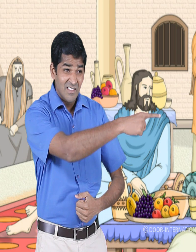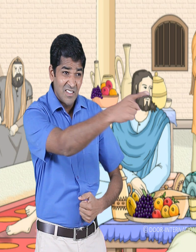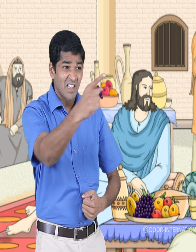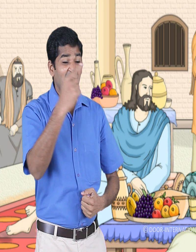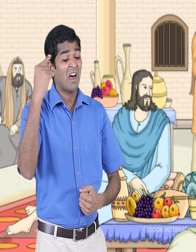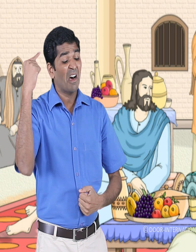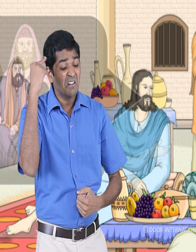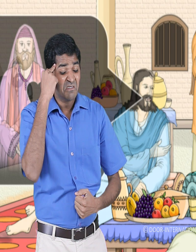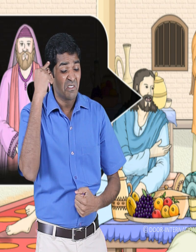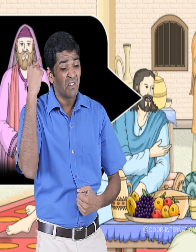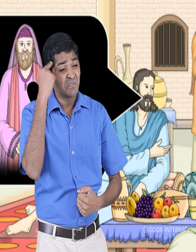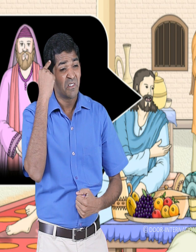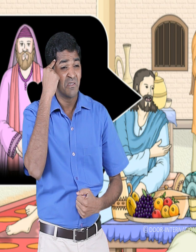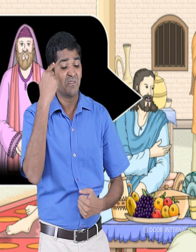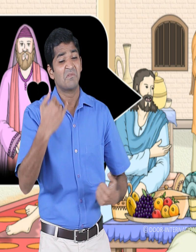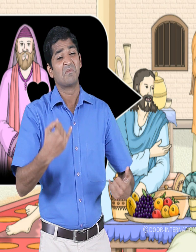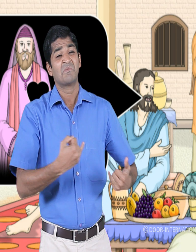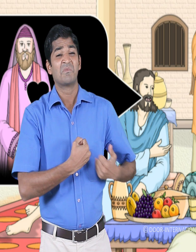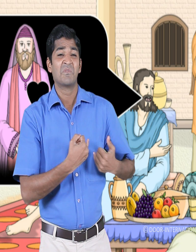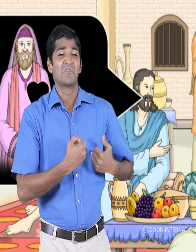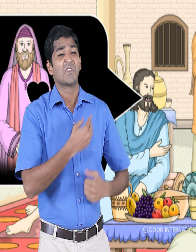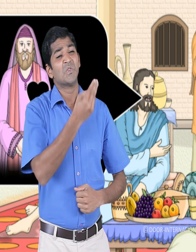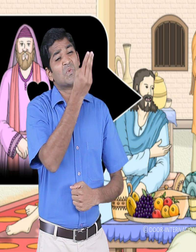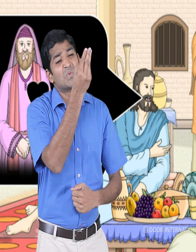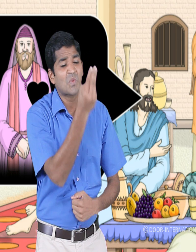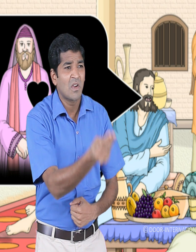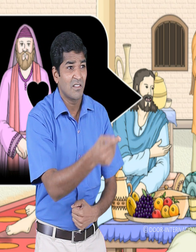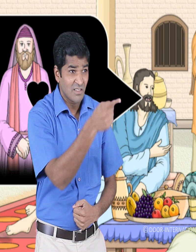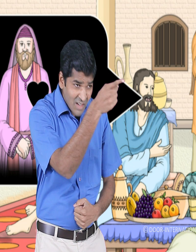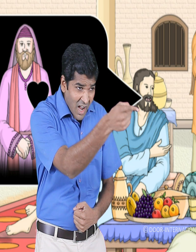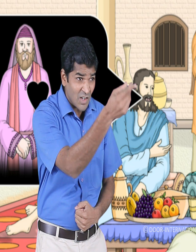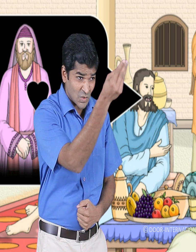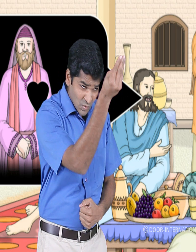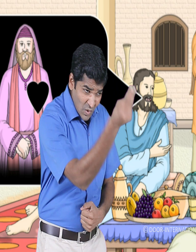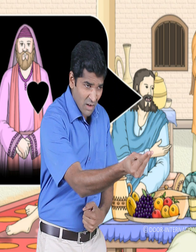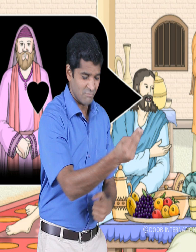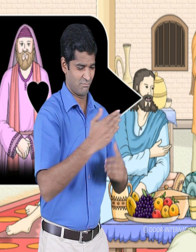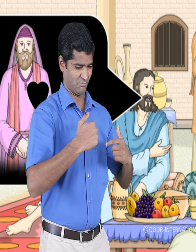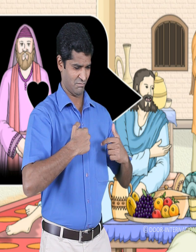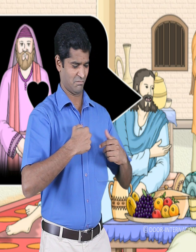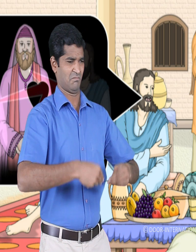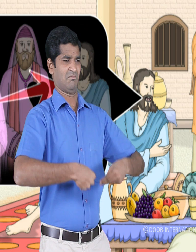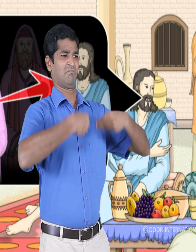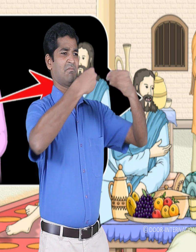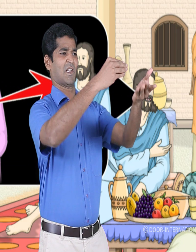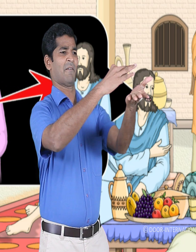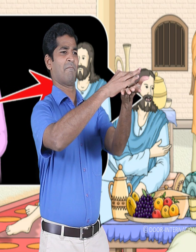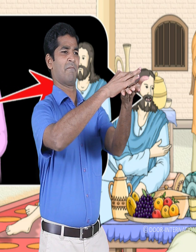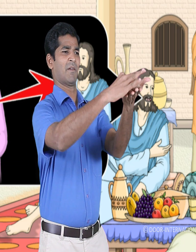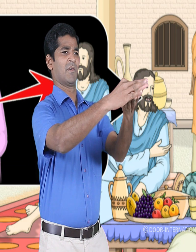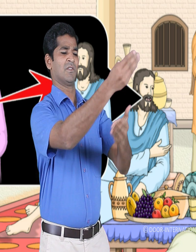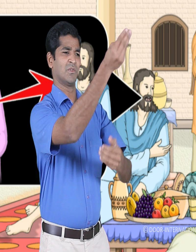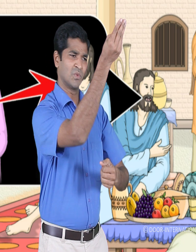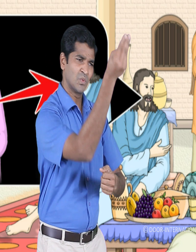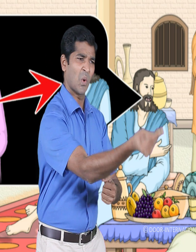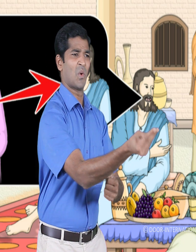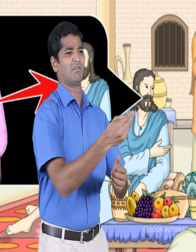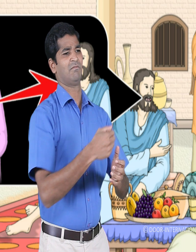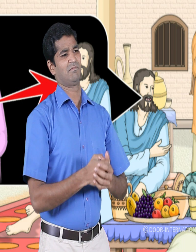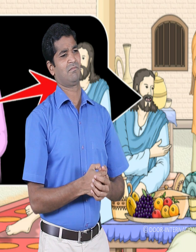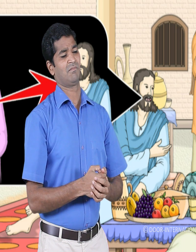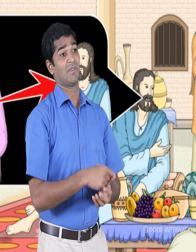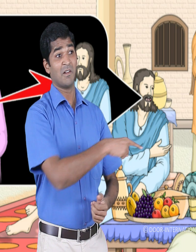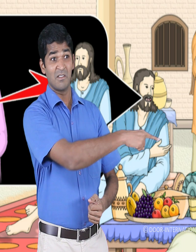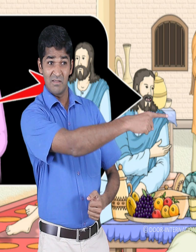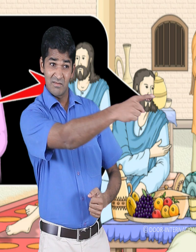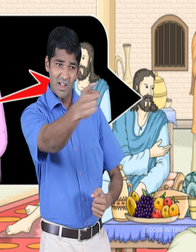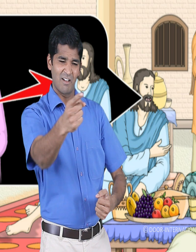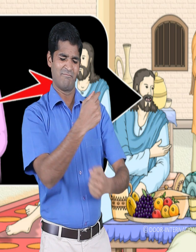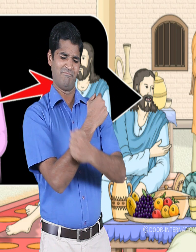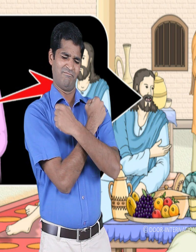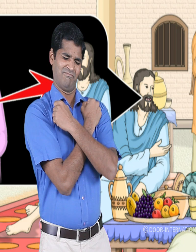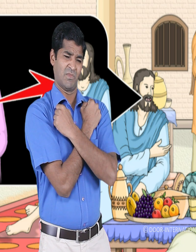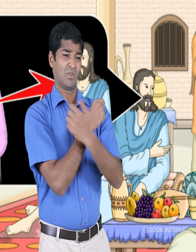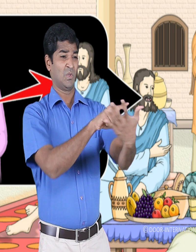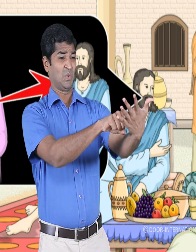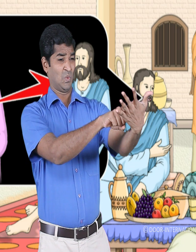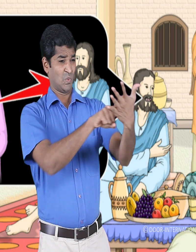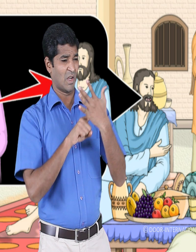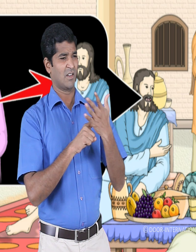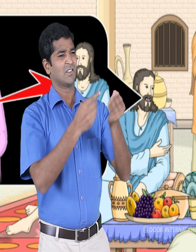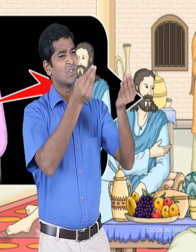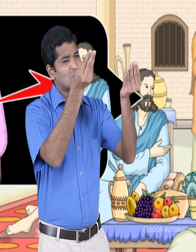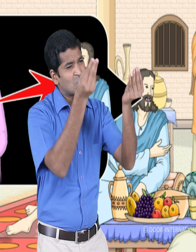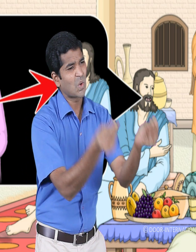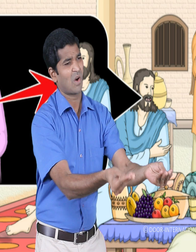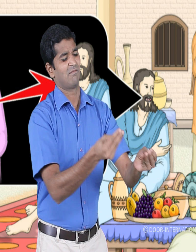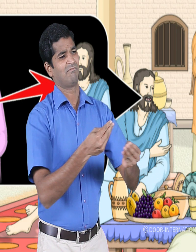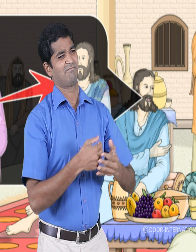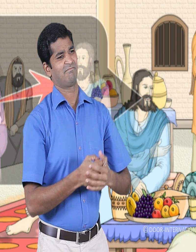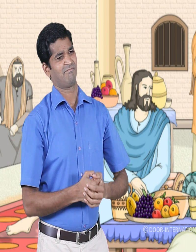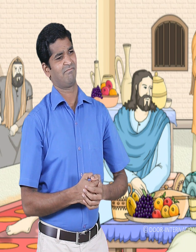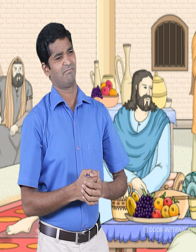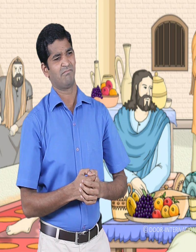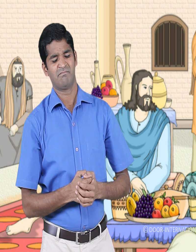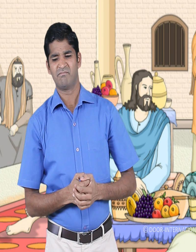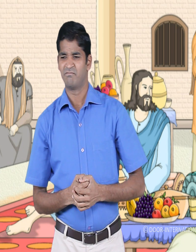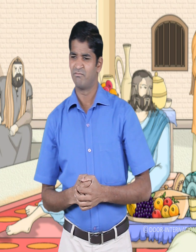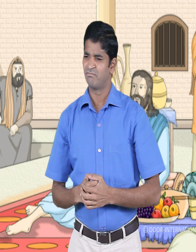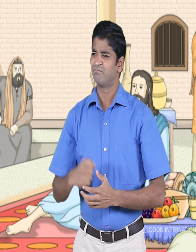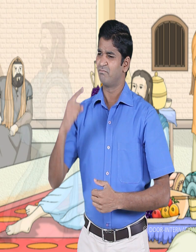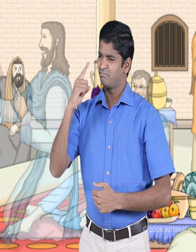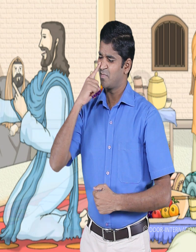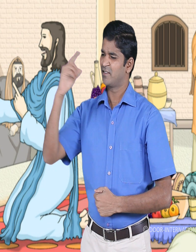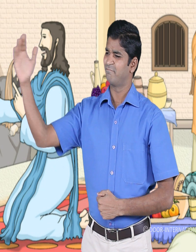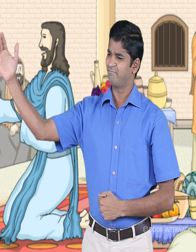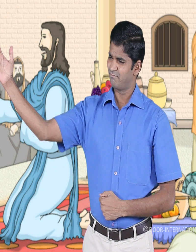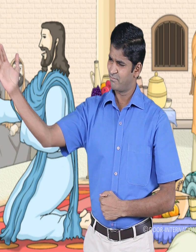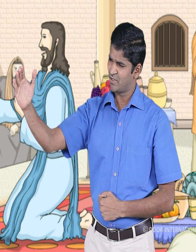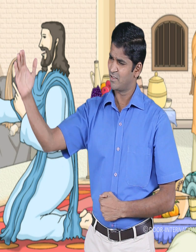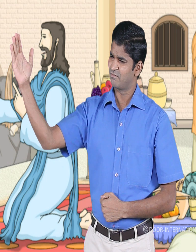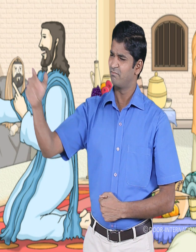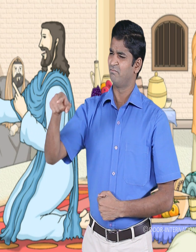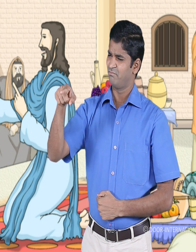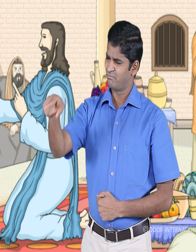But he who has been forgiven little loves little.”